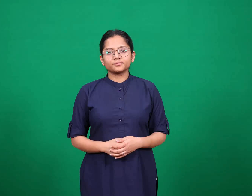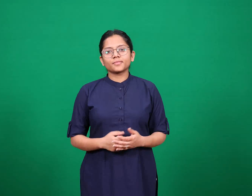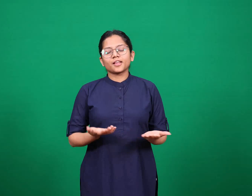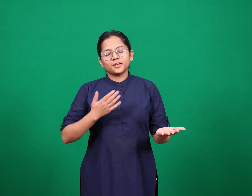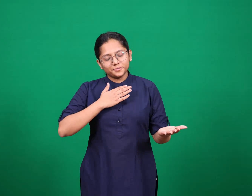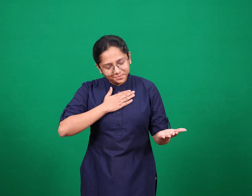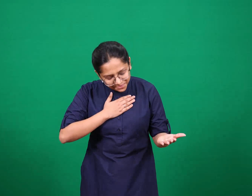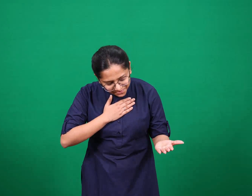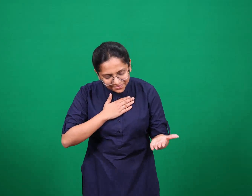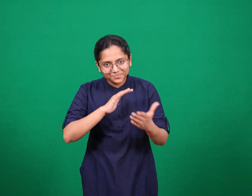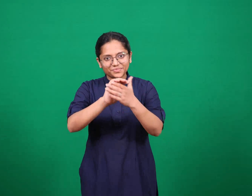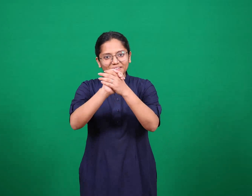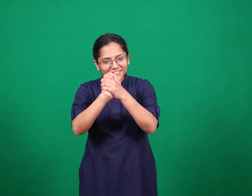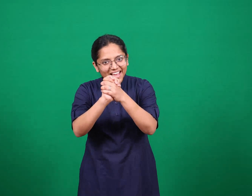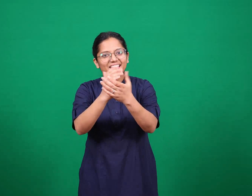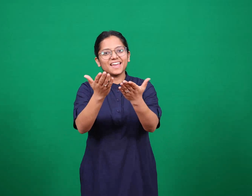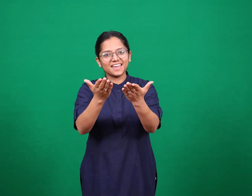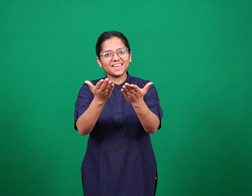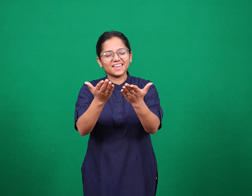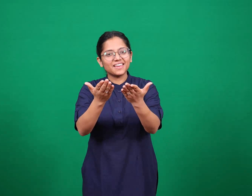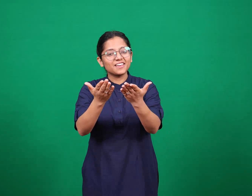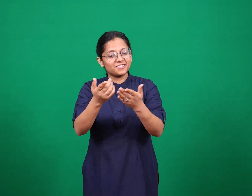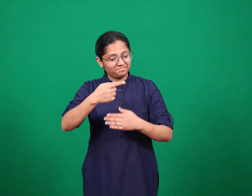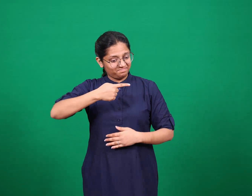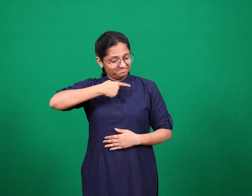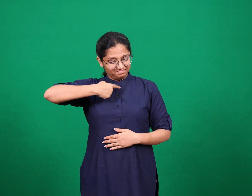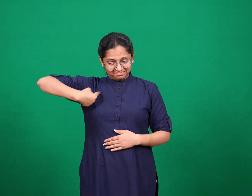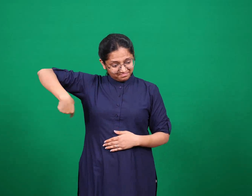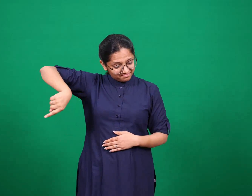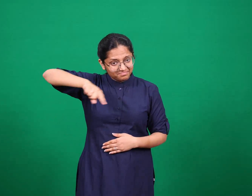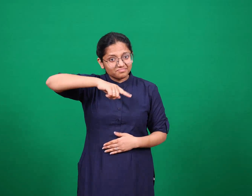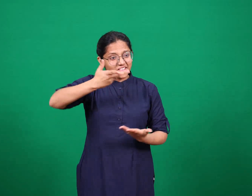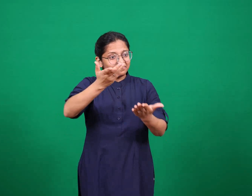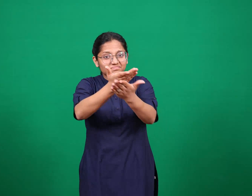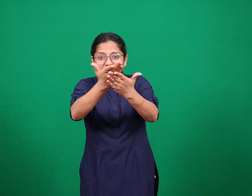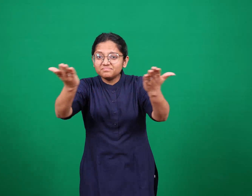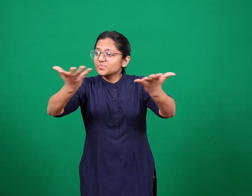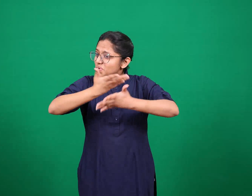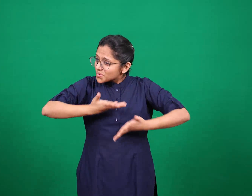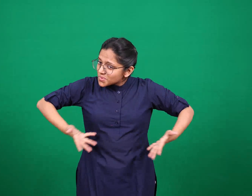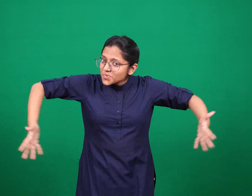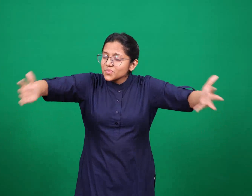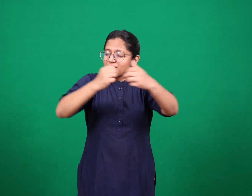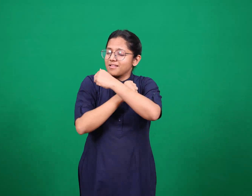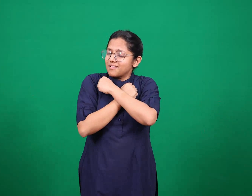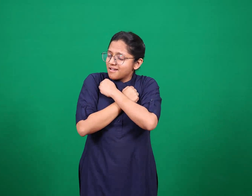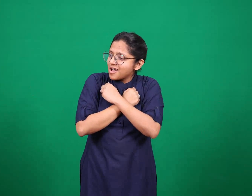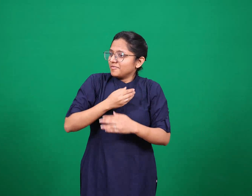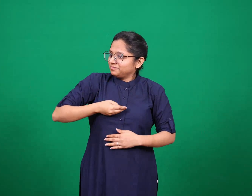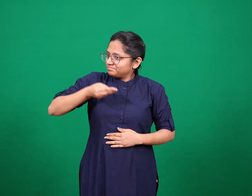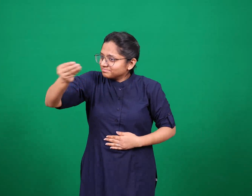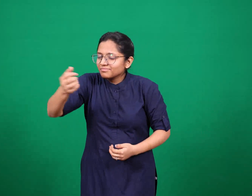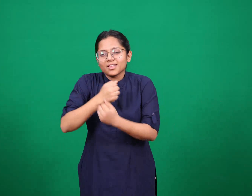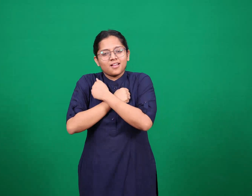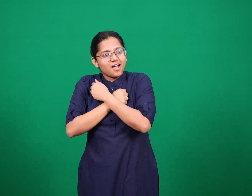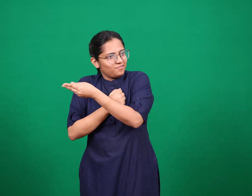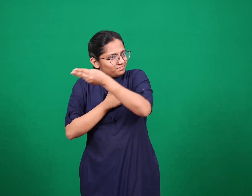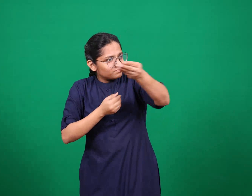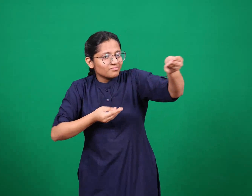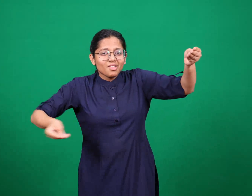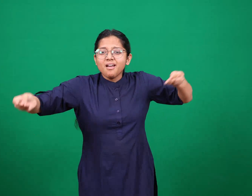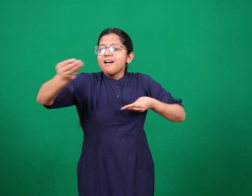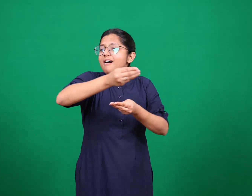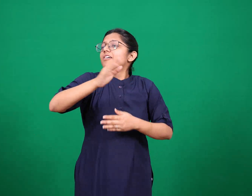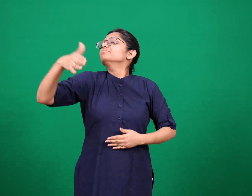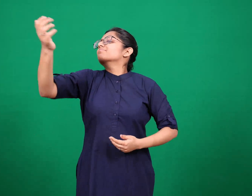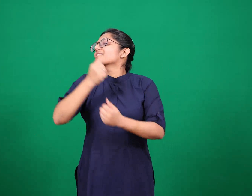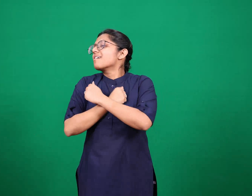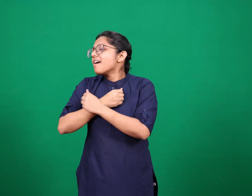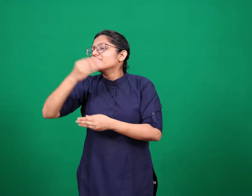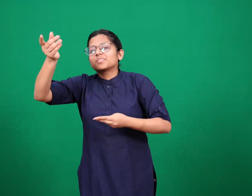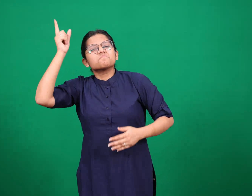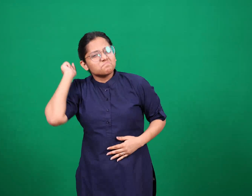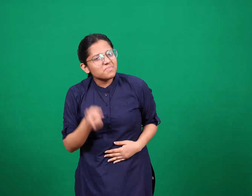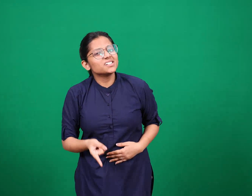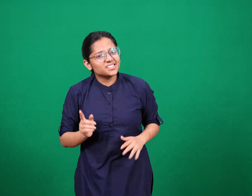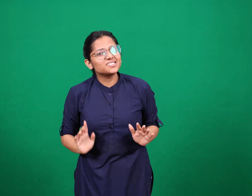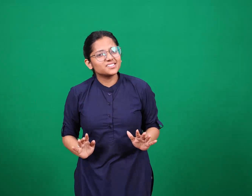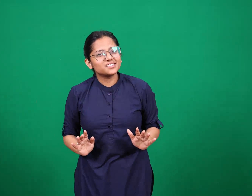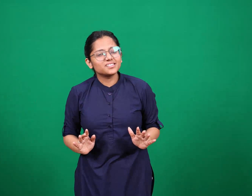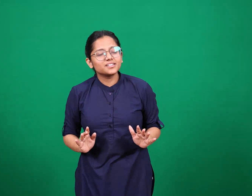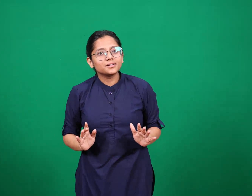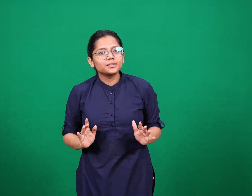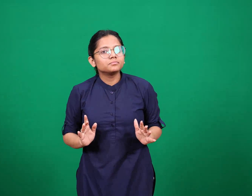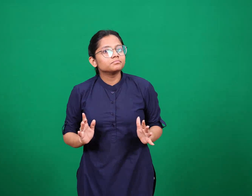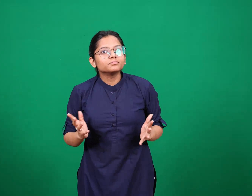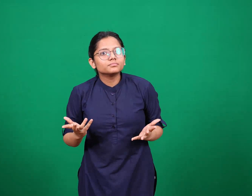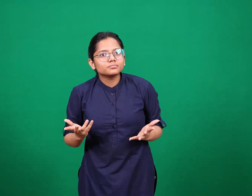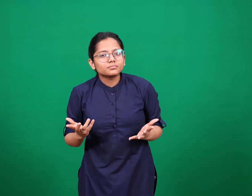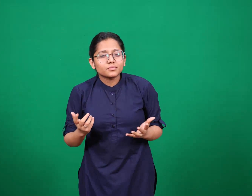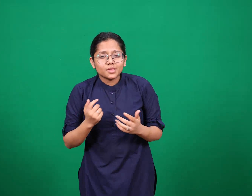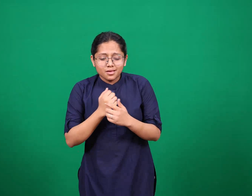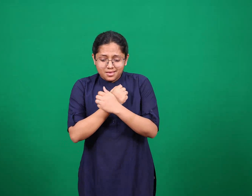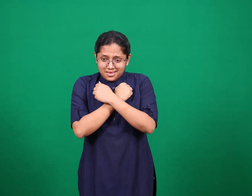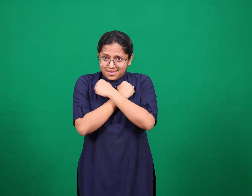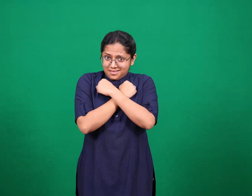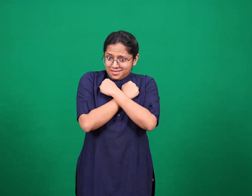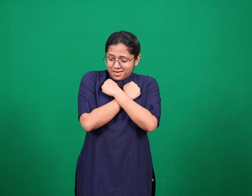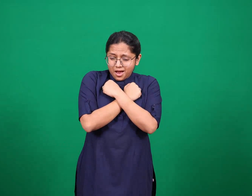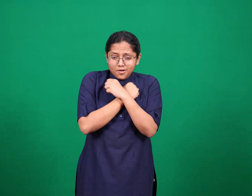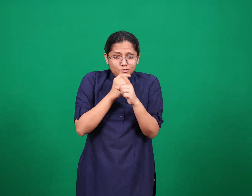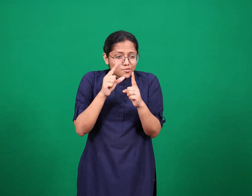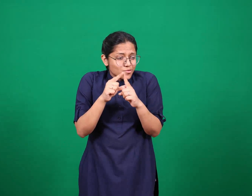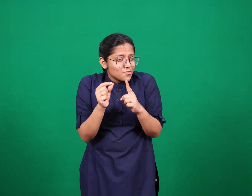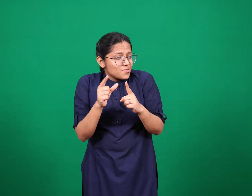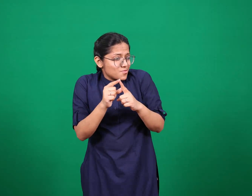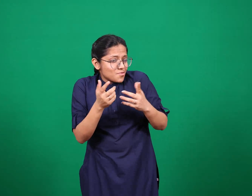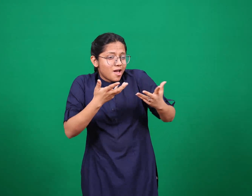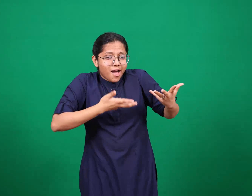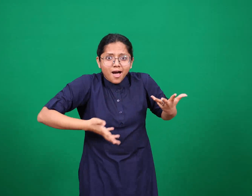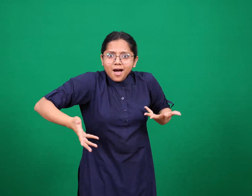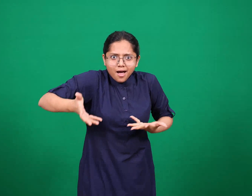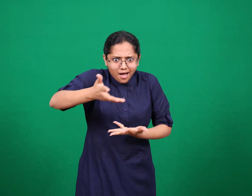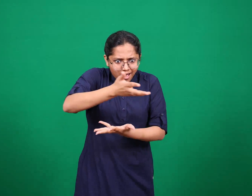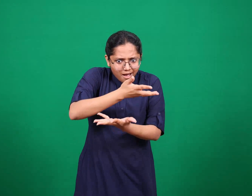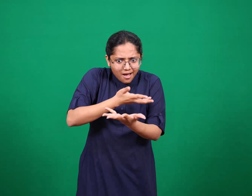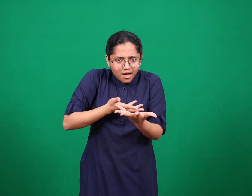Beloved, let us love one another, because love comes from God.